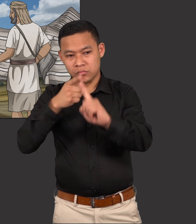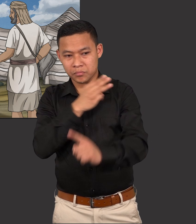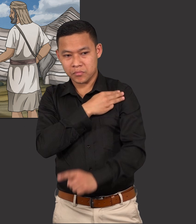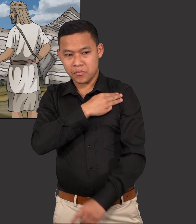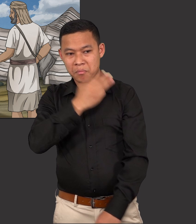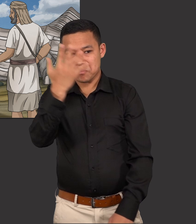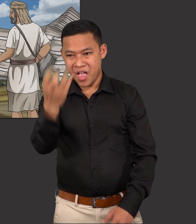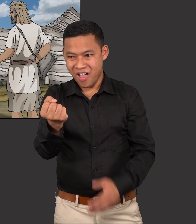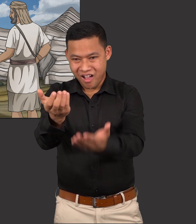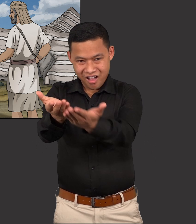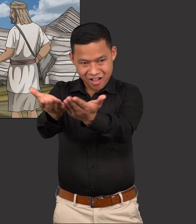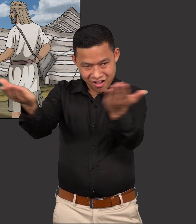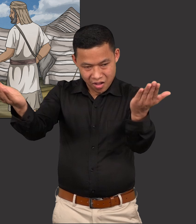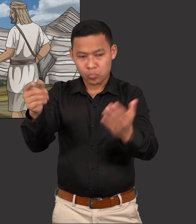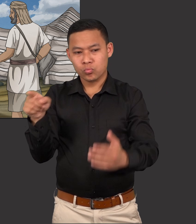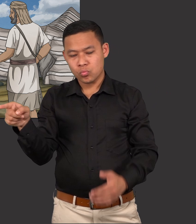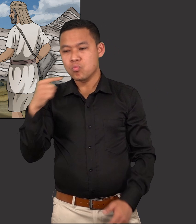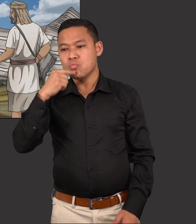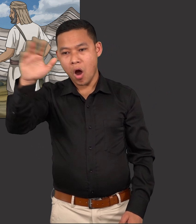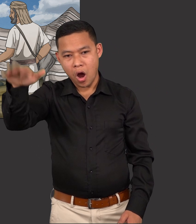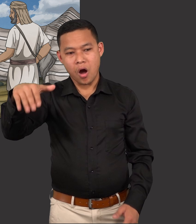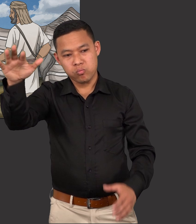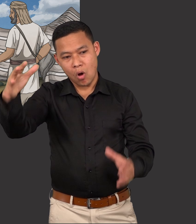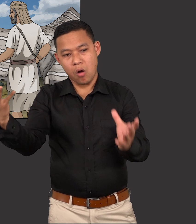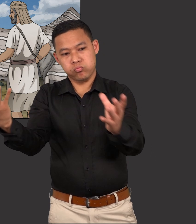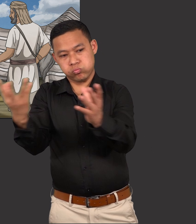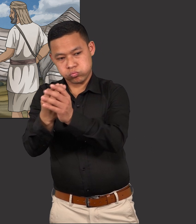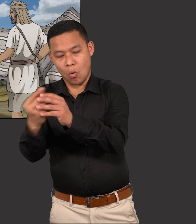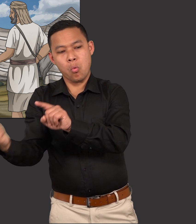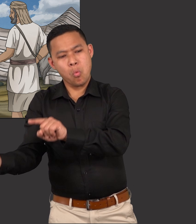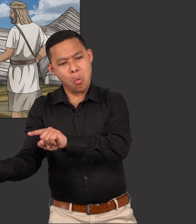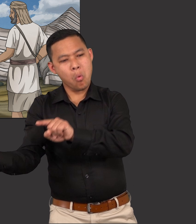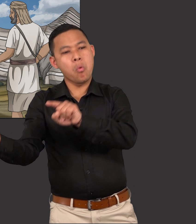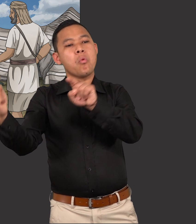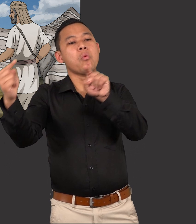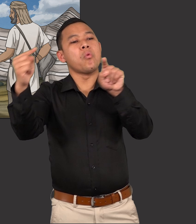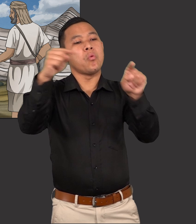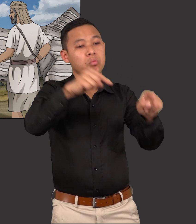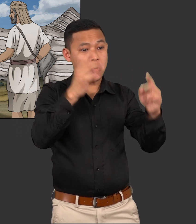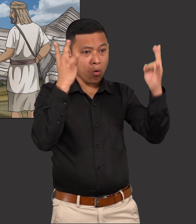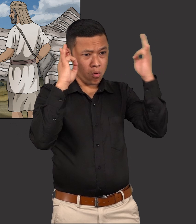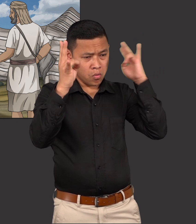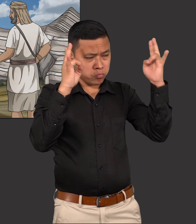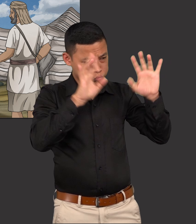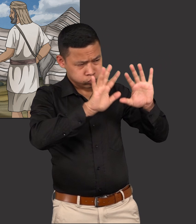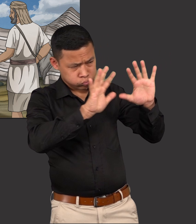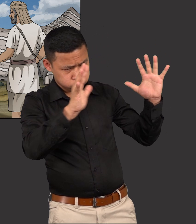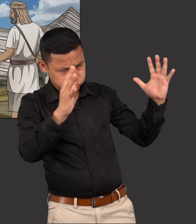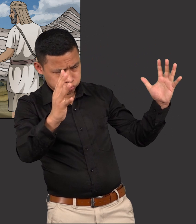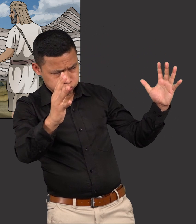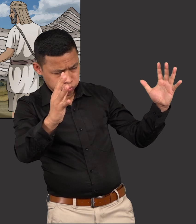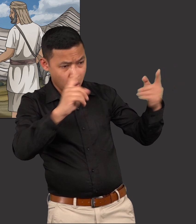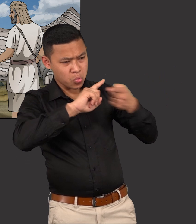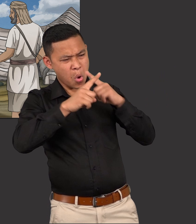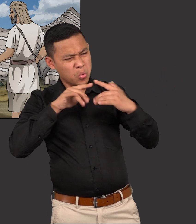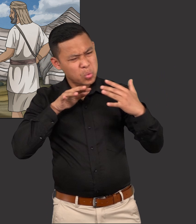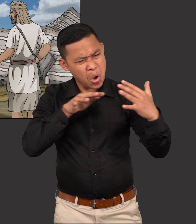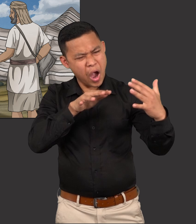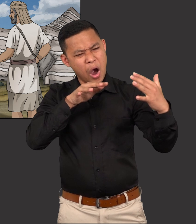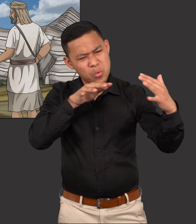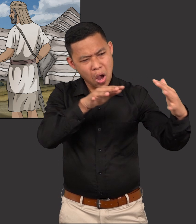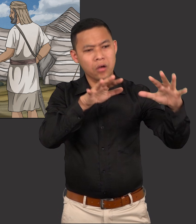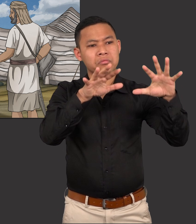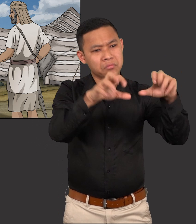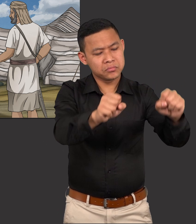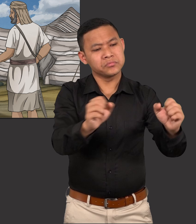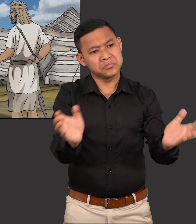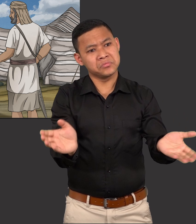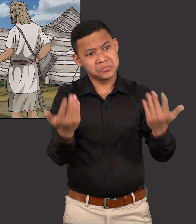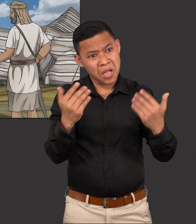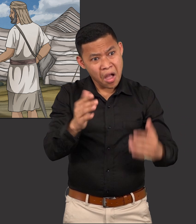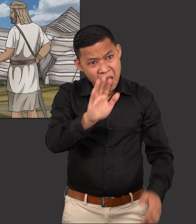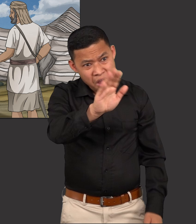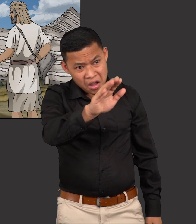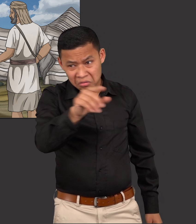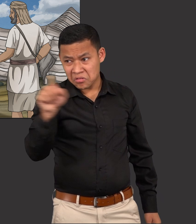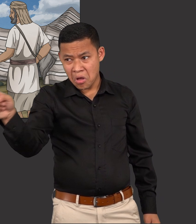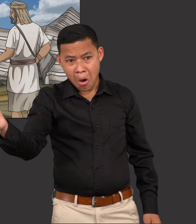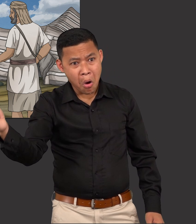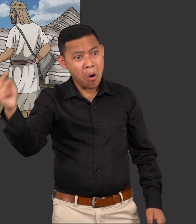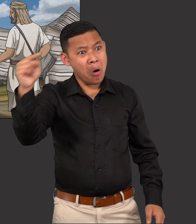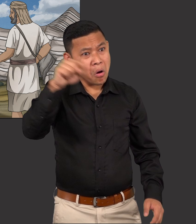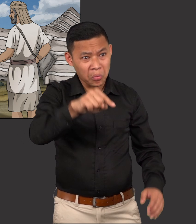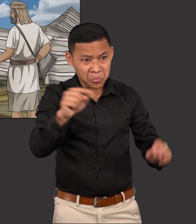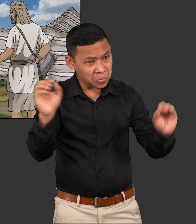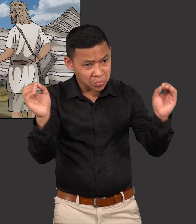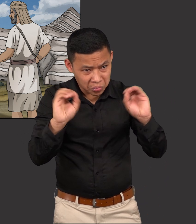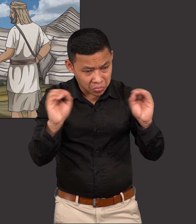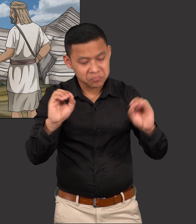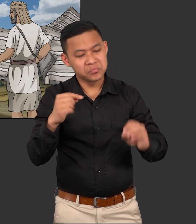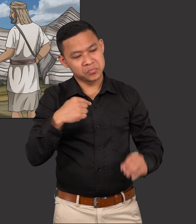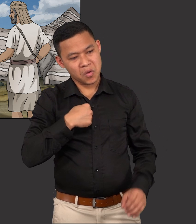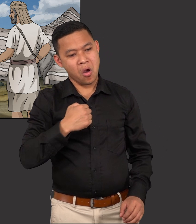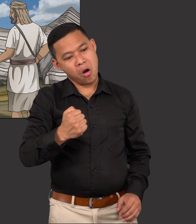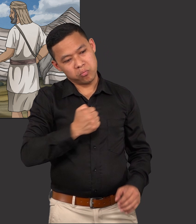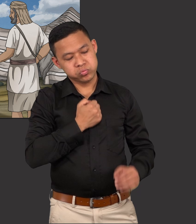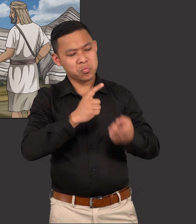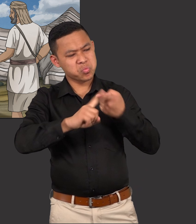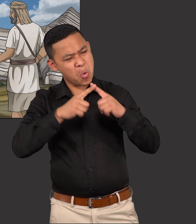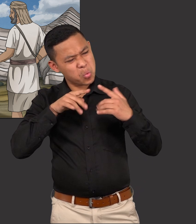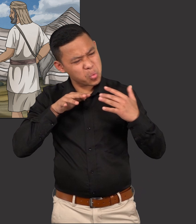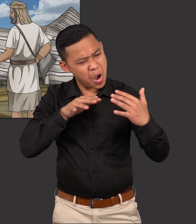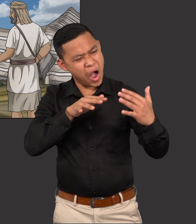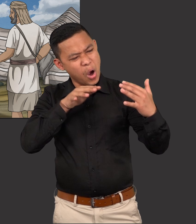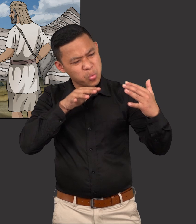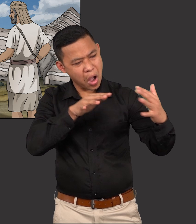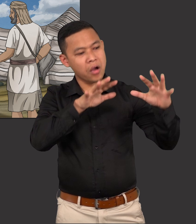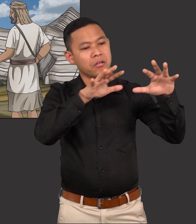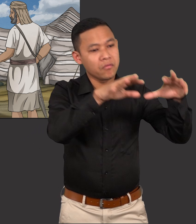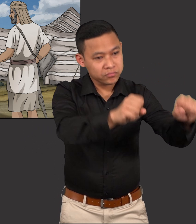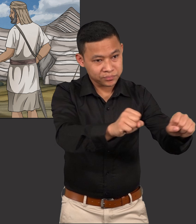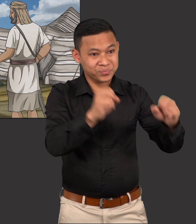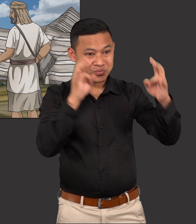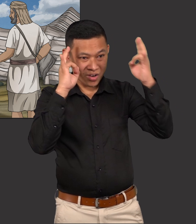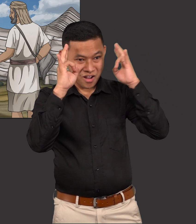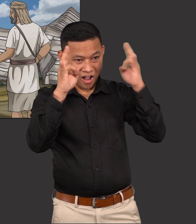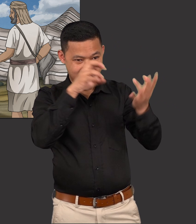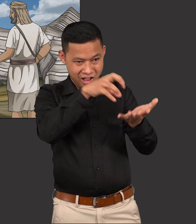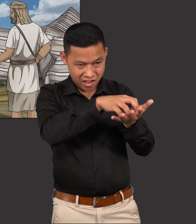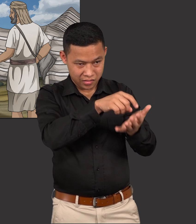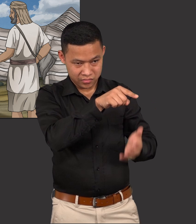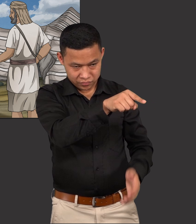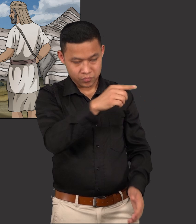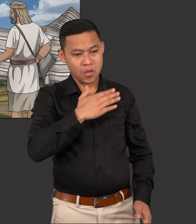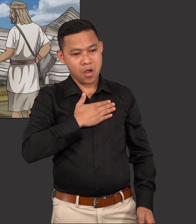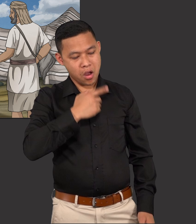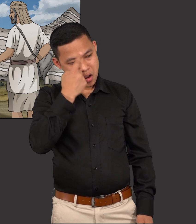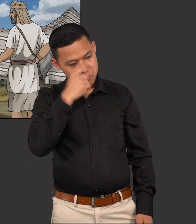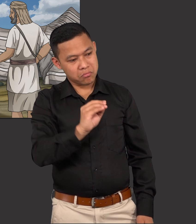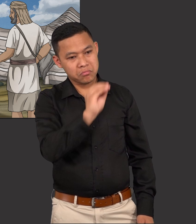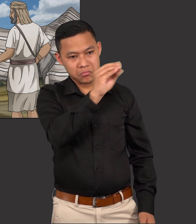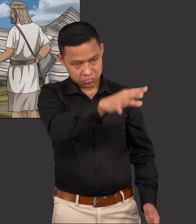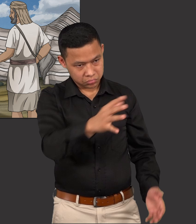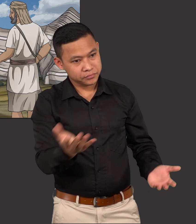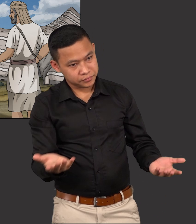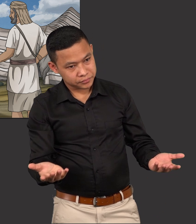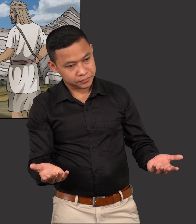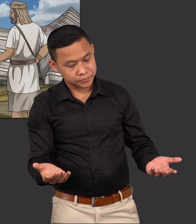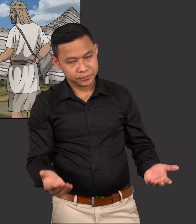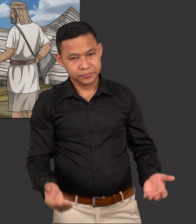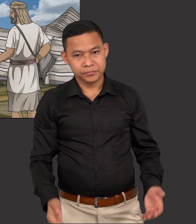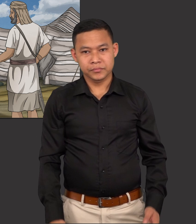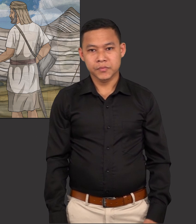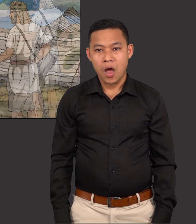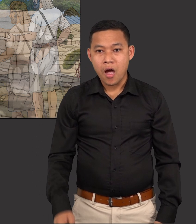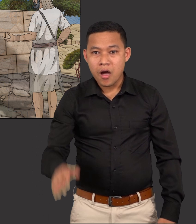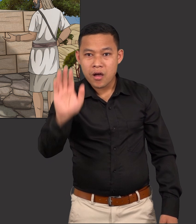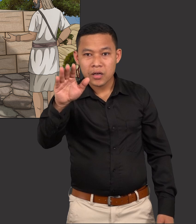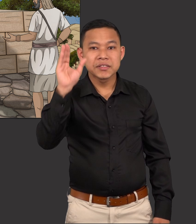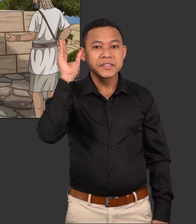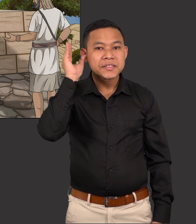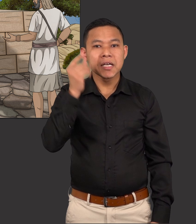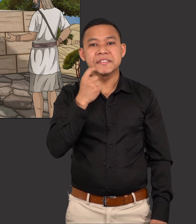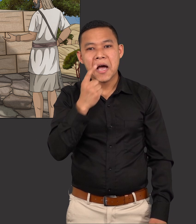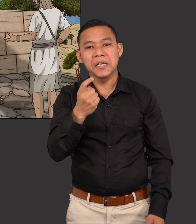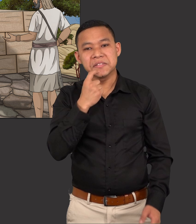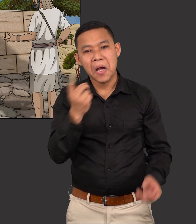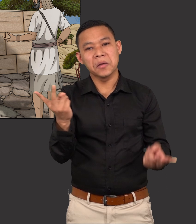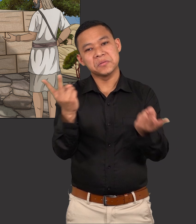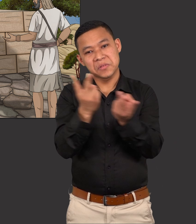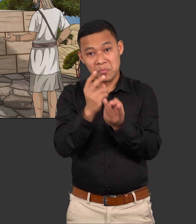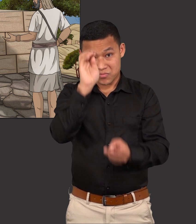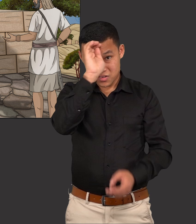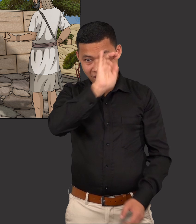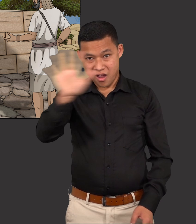Now, therefore, assemble the rest of the troops, lay siege to the city, and capture it.